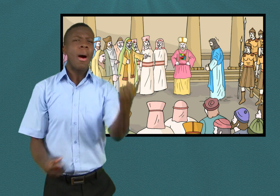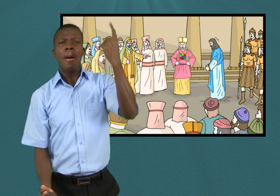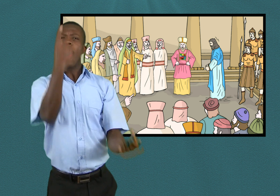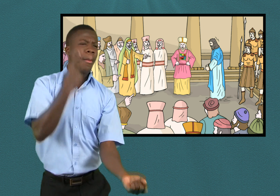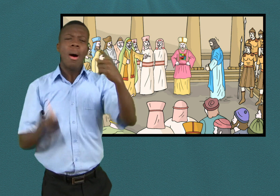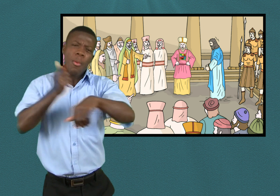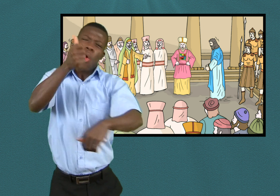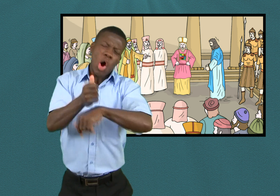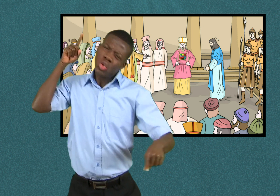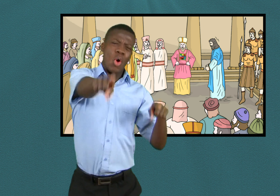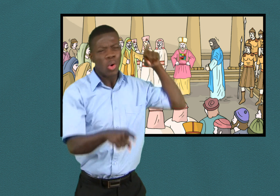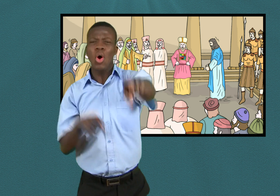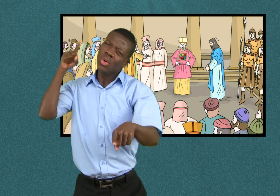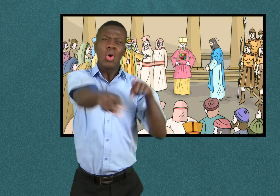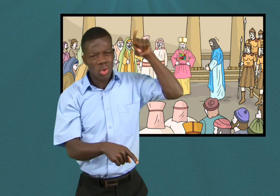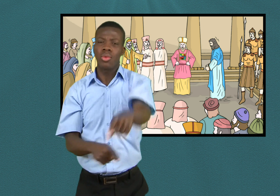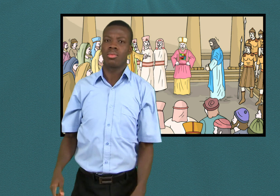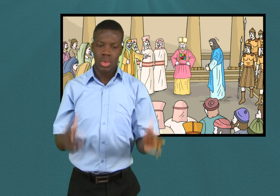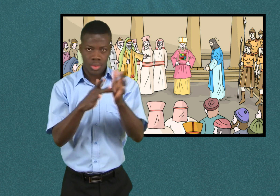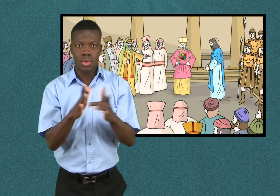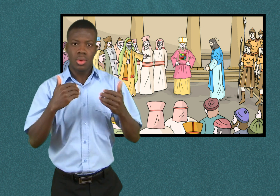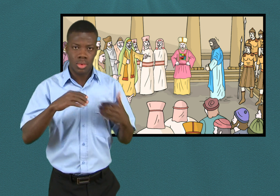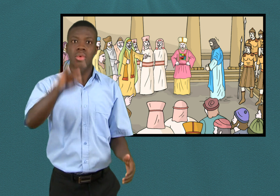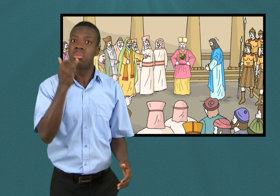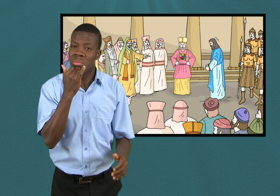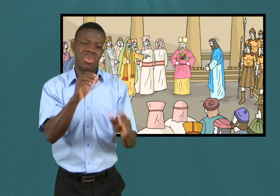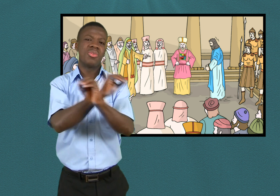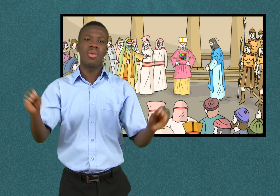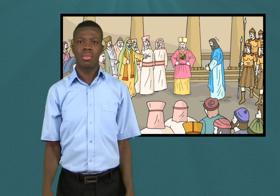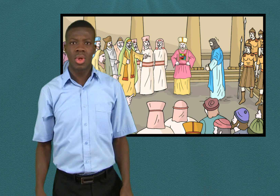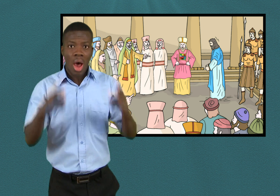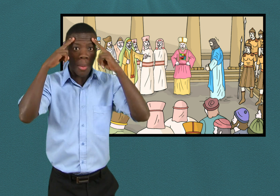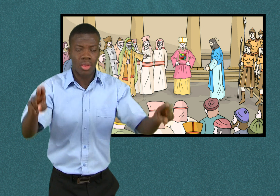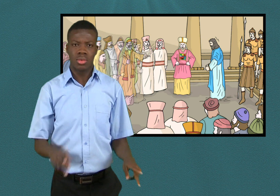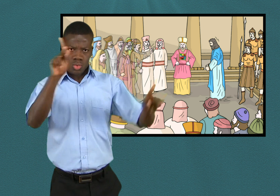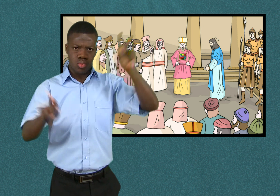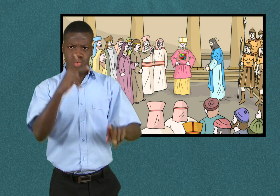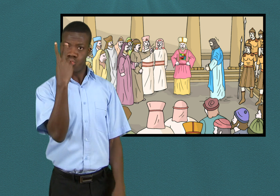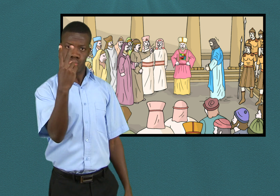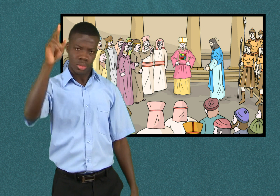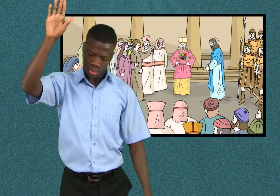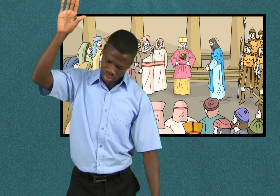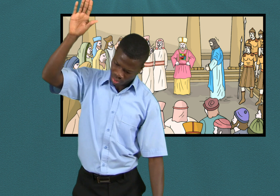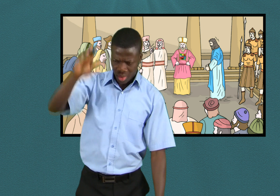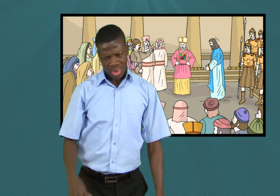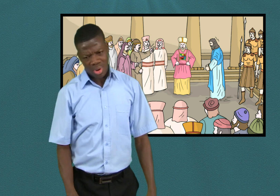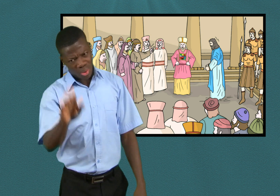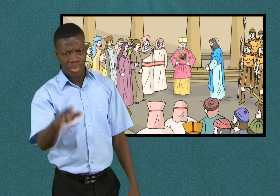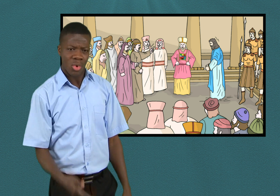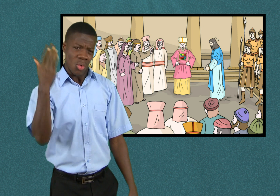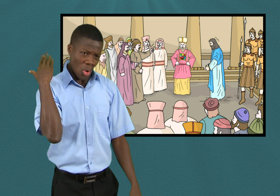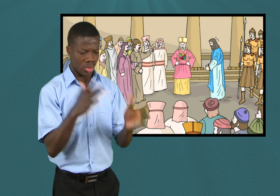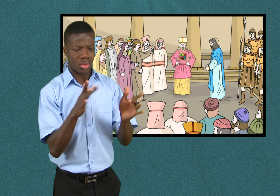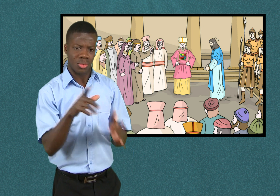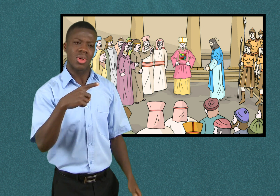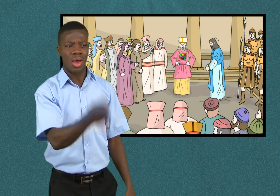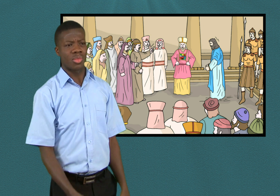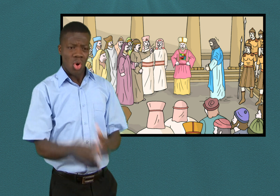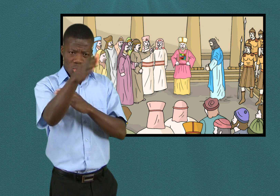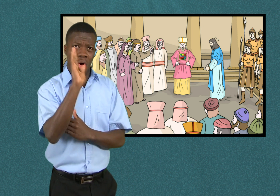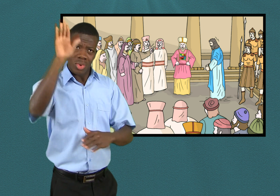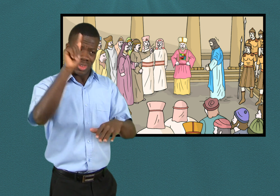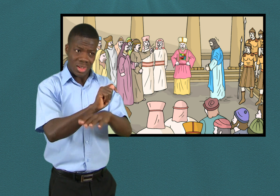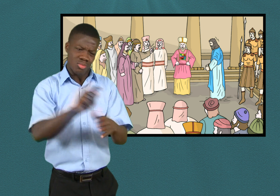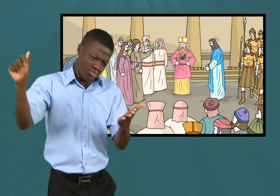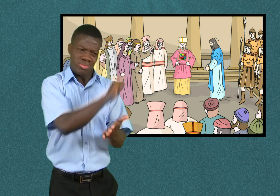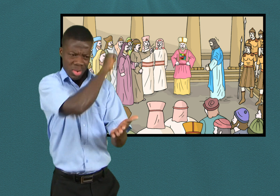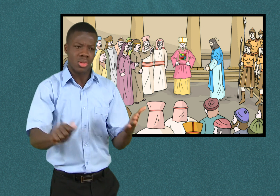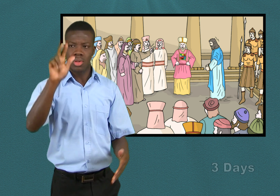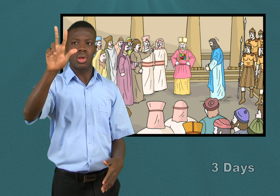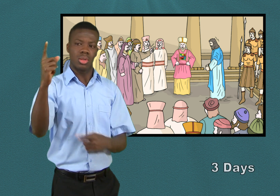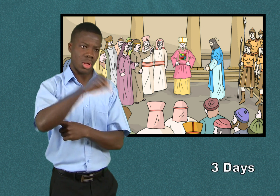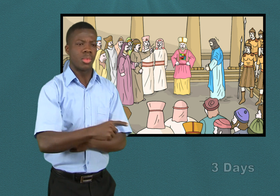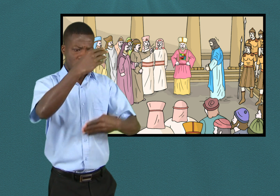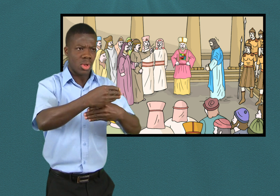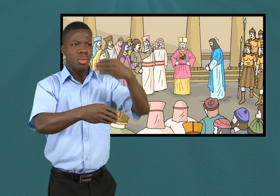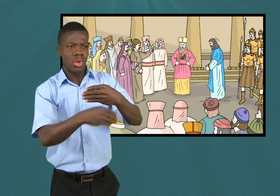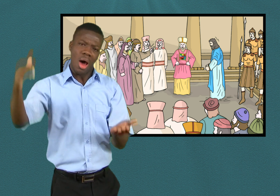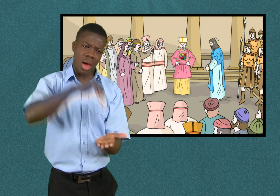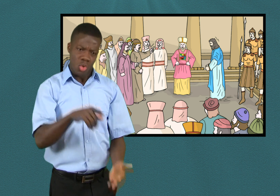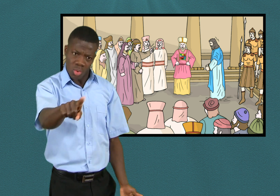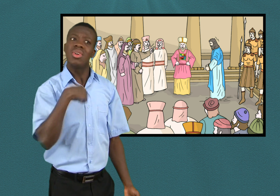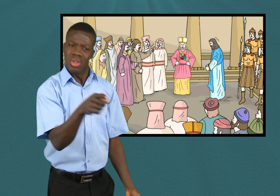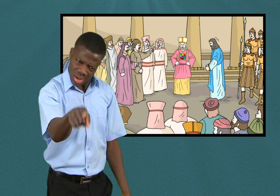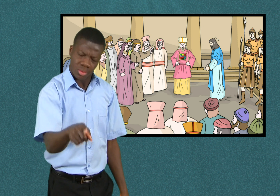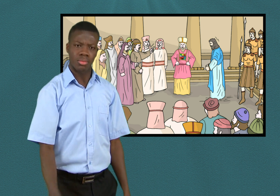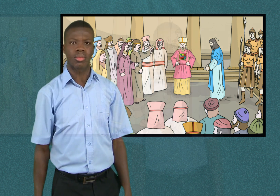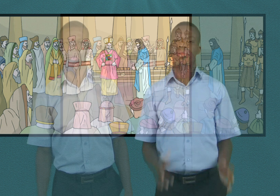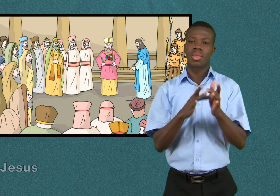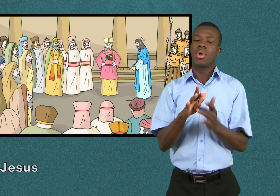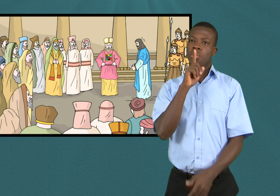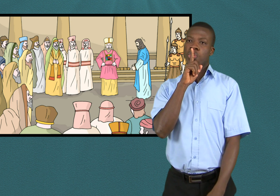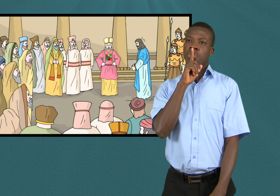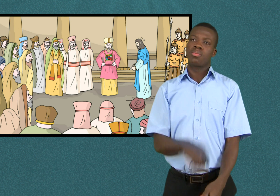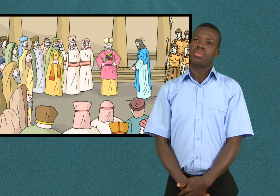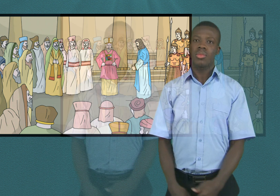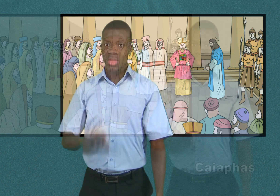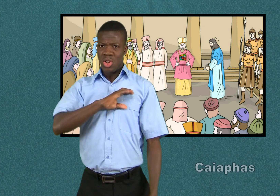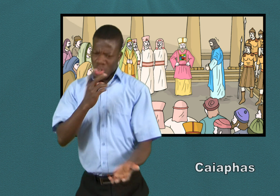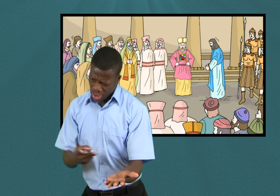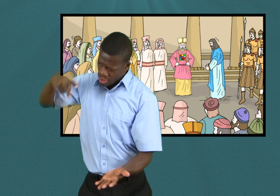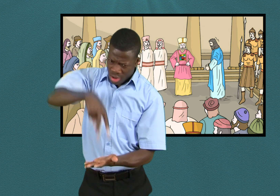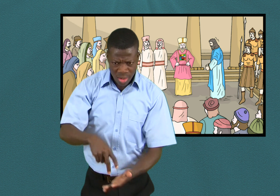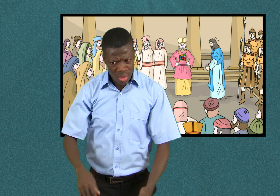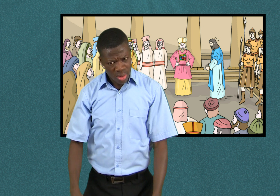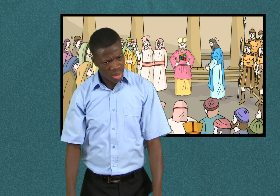Finally two came forward and declared, “This man said, ‘I am able to destroy the temple of God and rebuild it in three days.’” So the high priest stood up and asked Him, “Have You no answer?